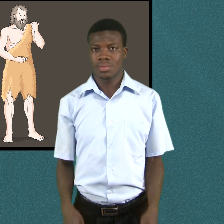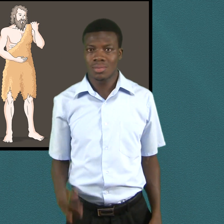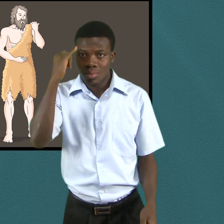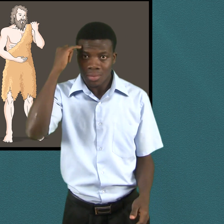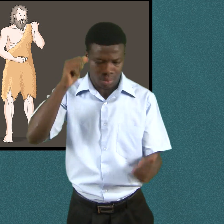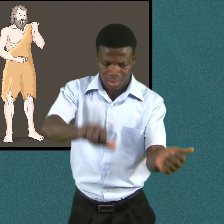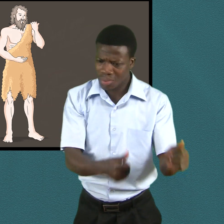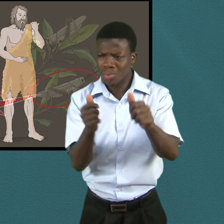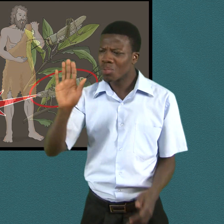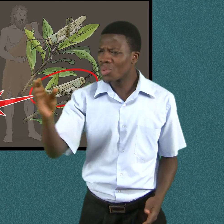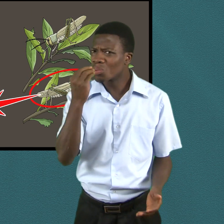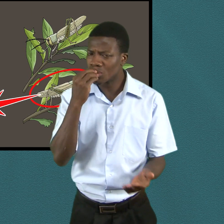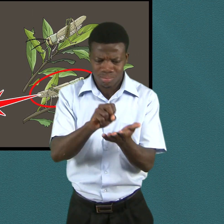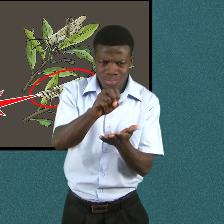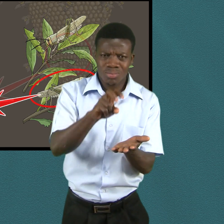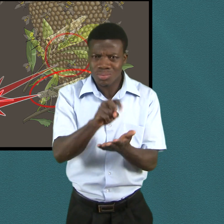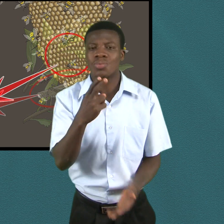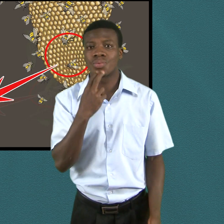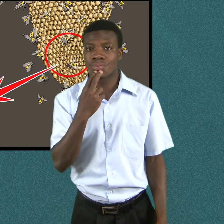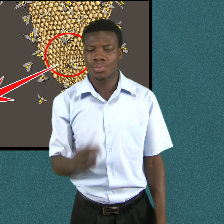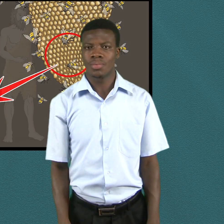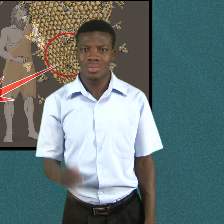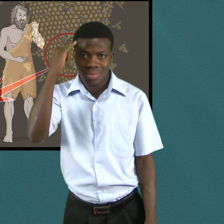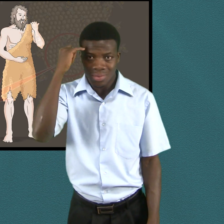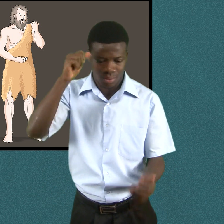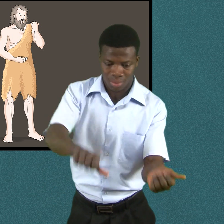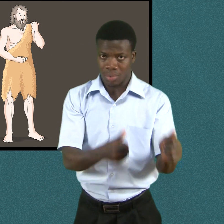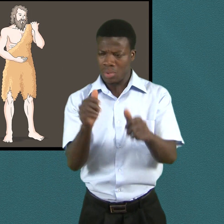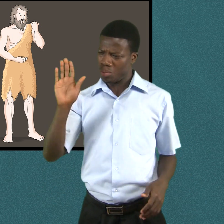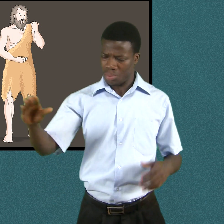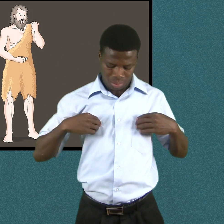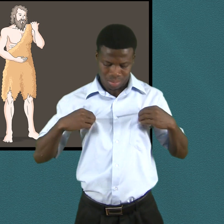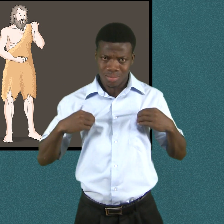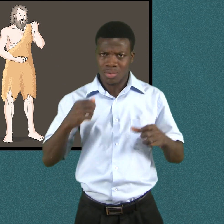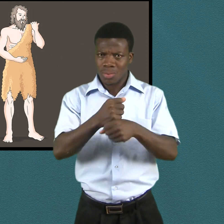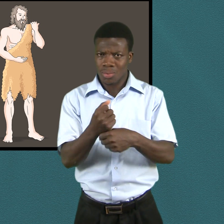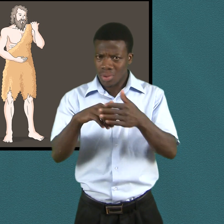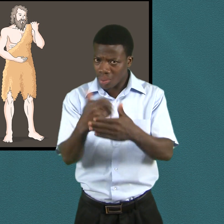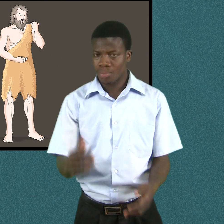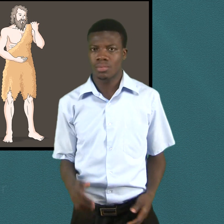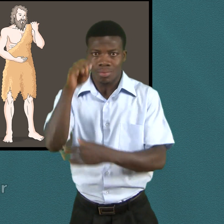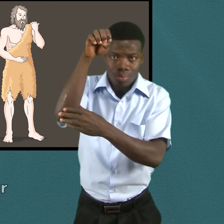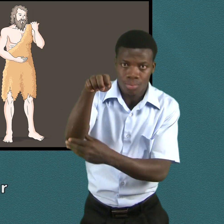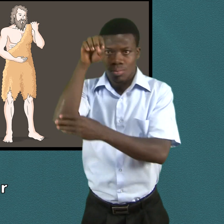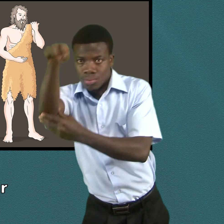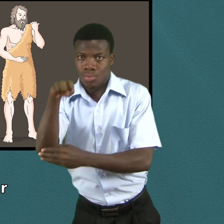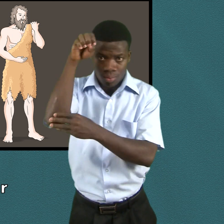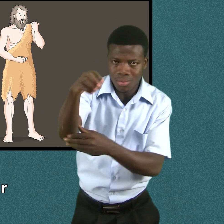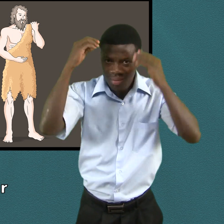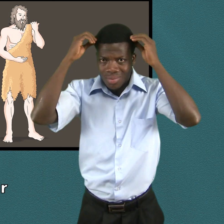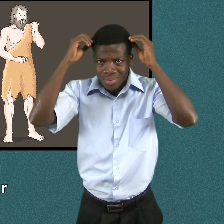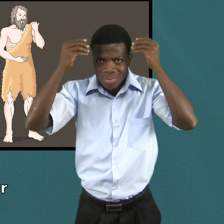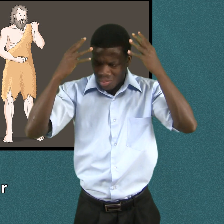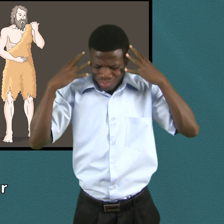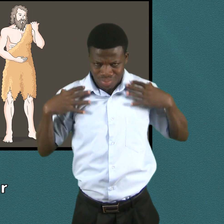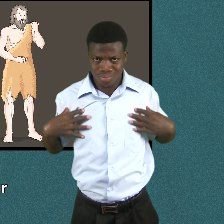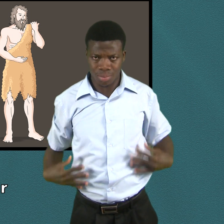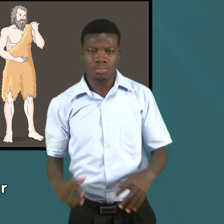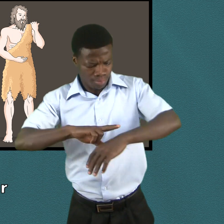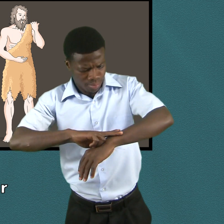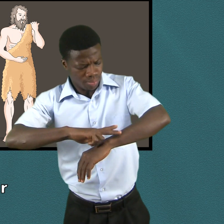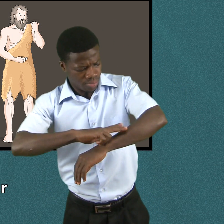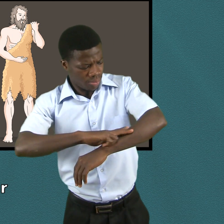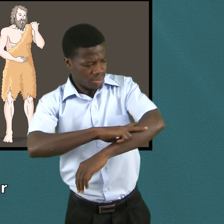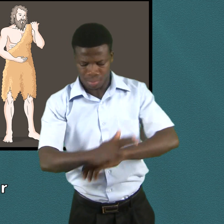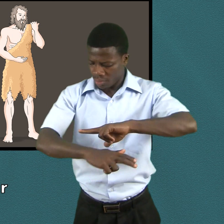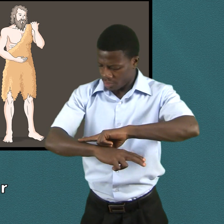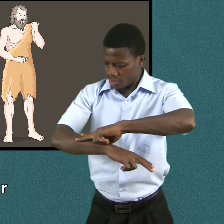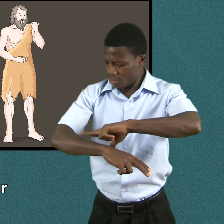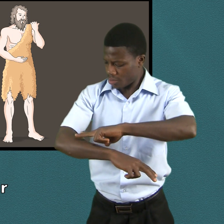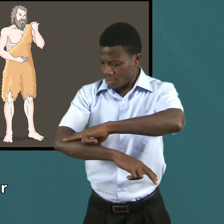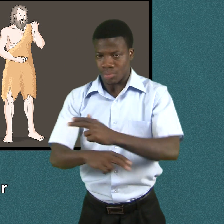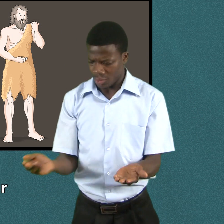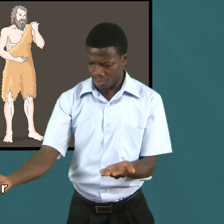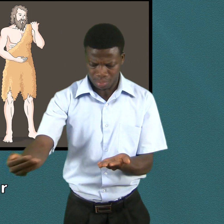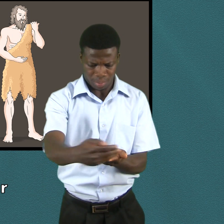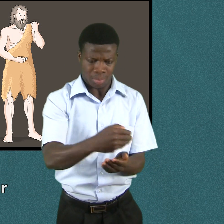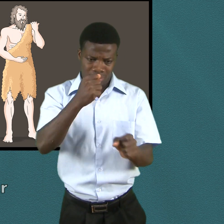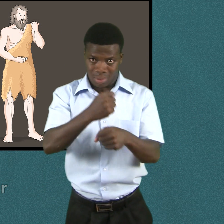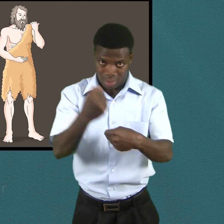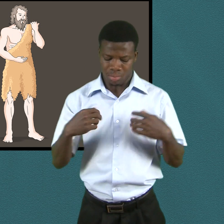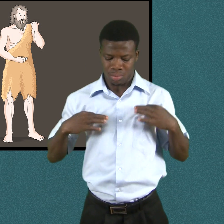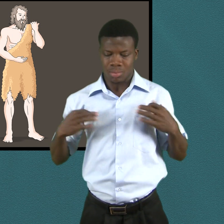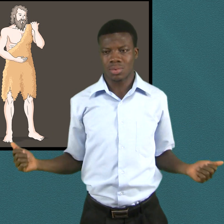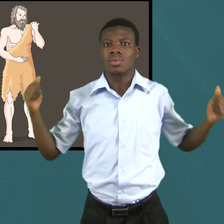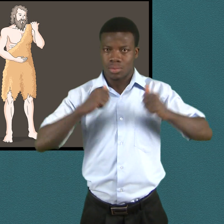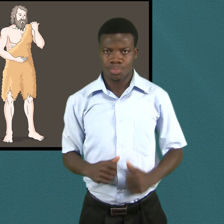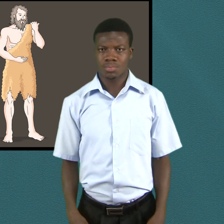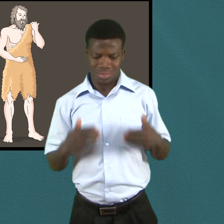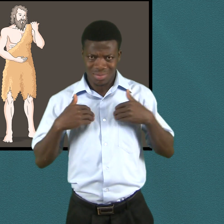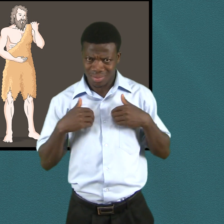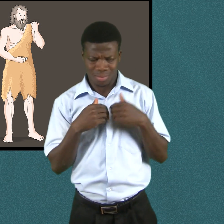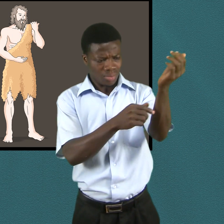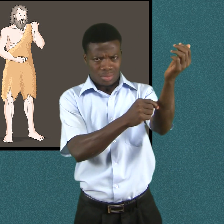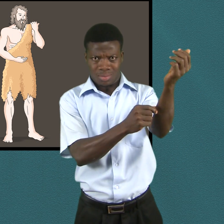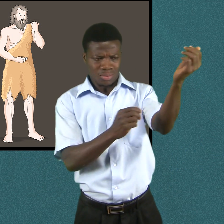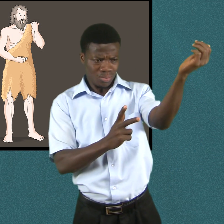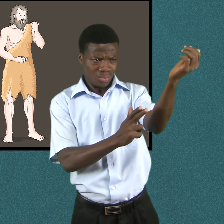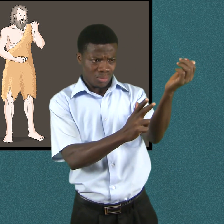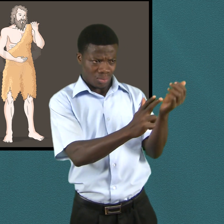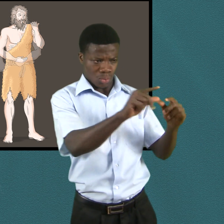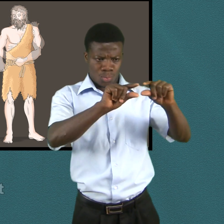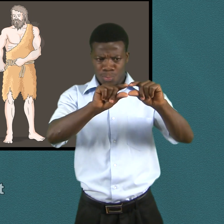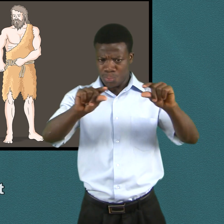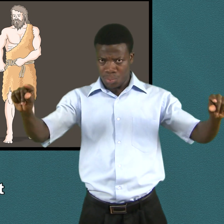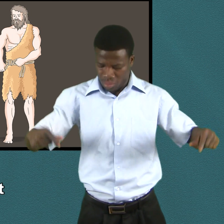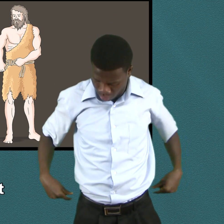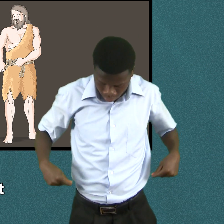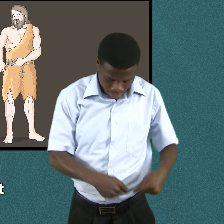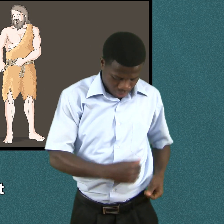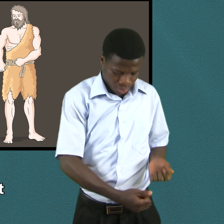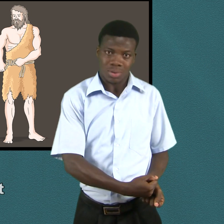His food was locusts and wild honey.